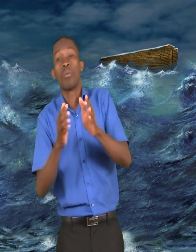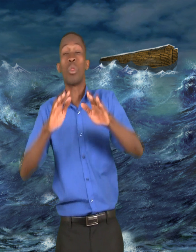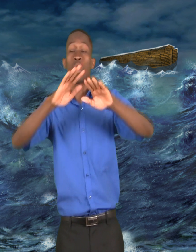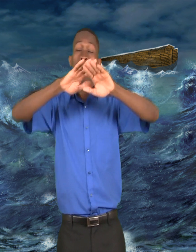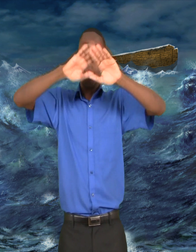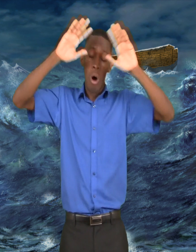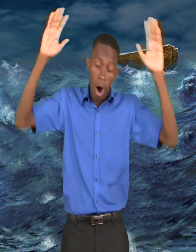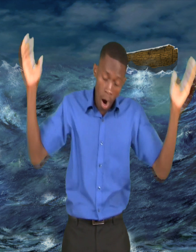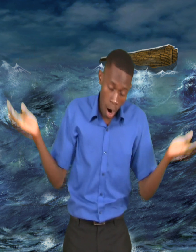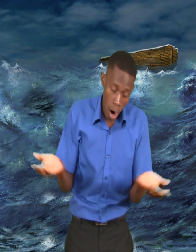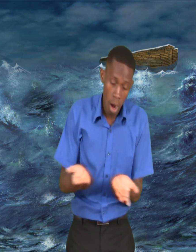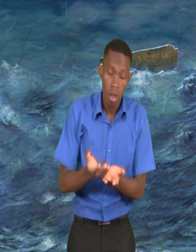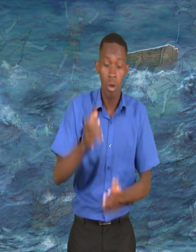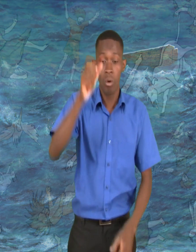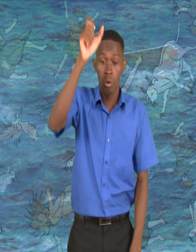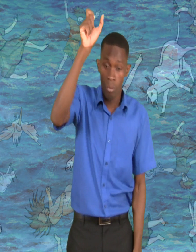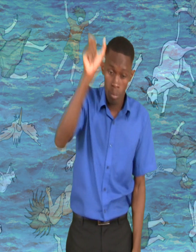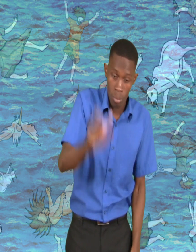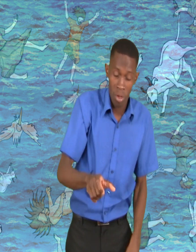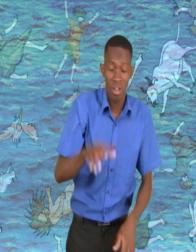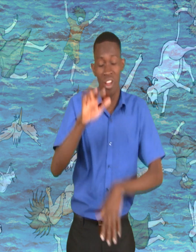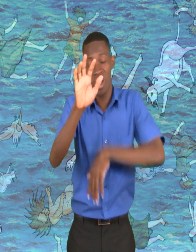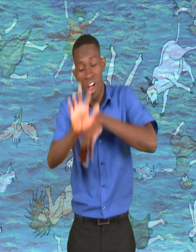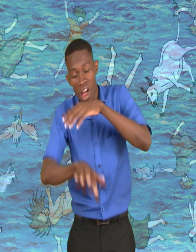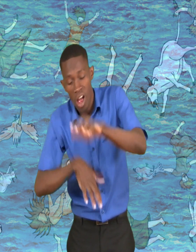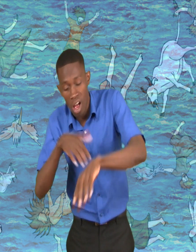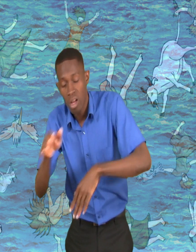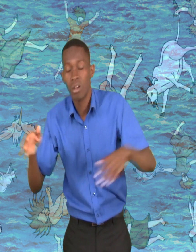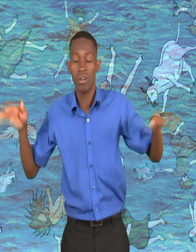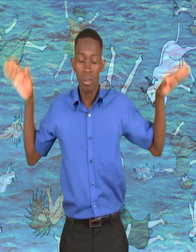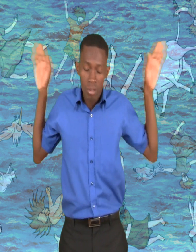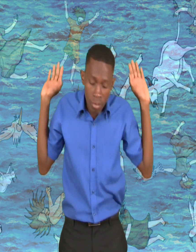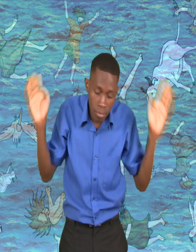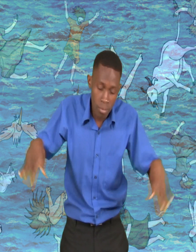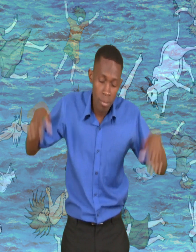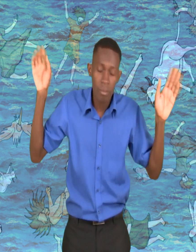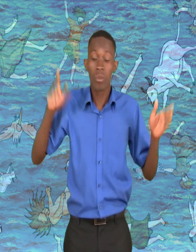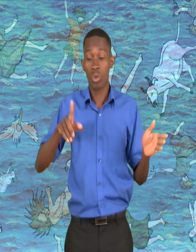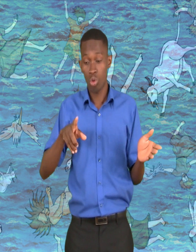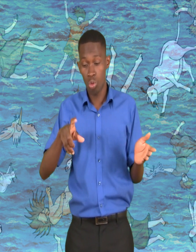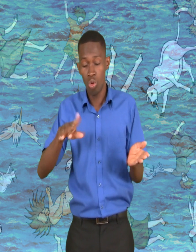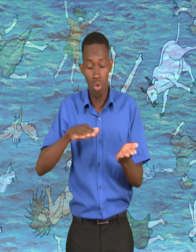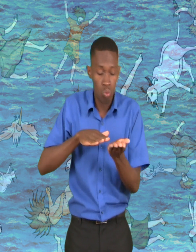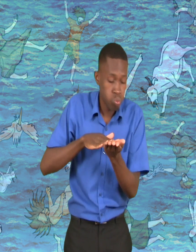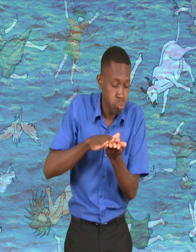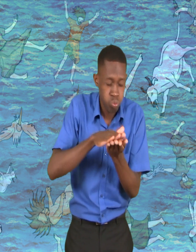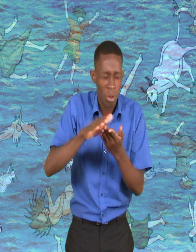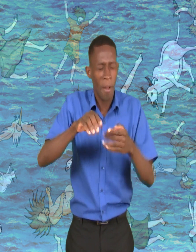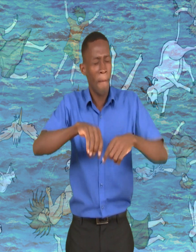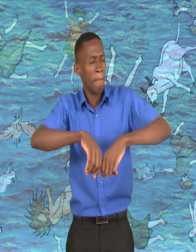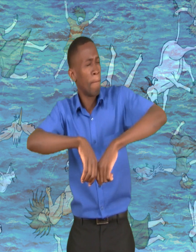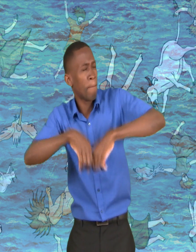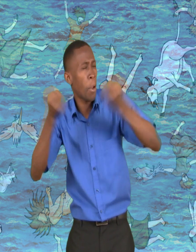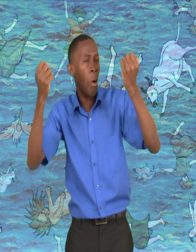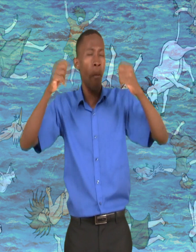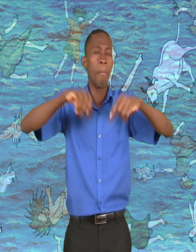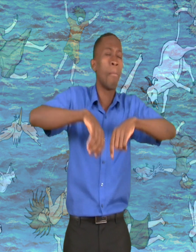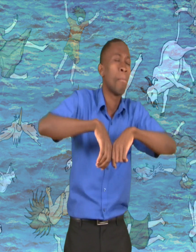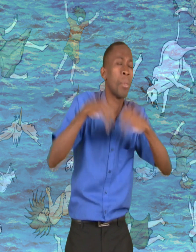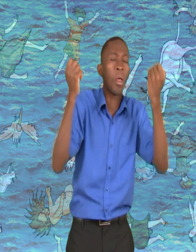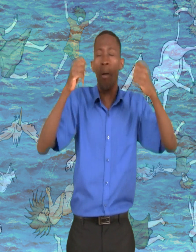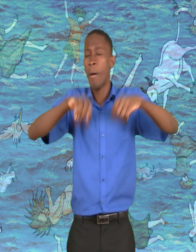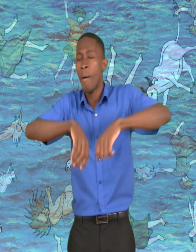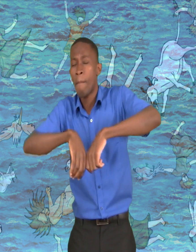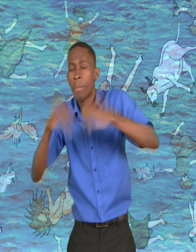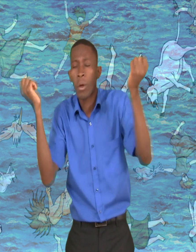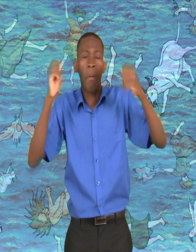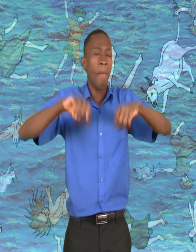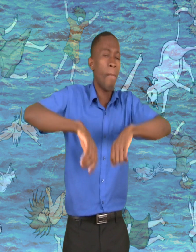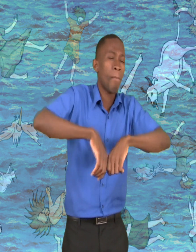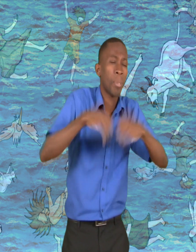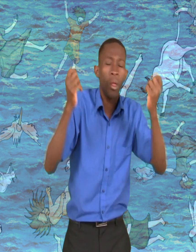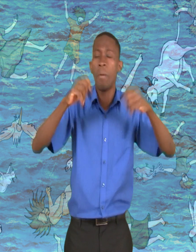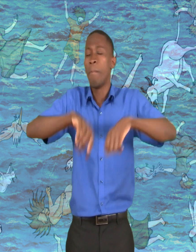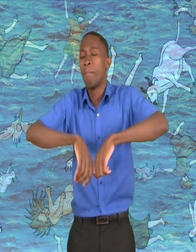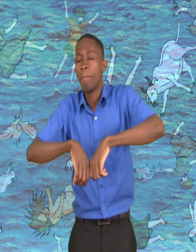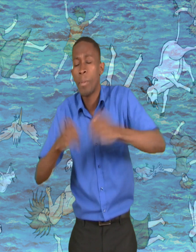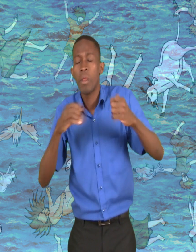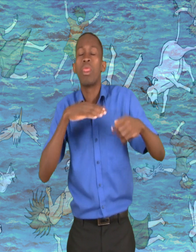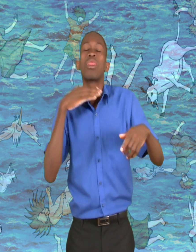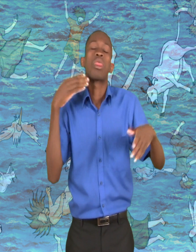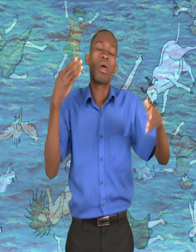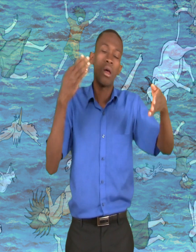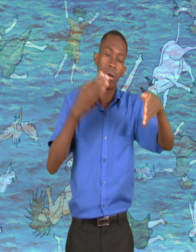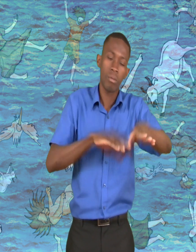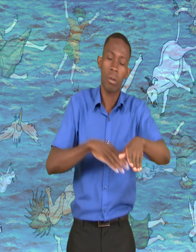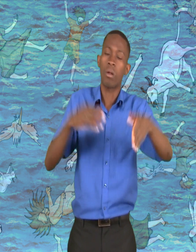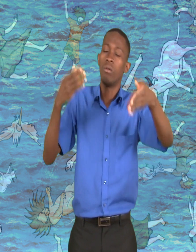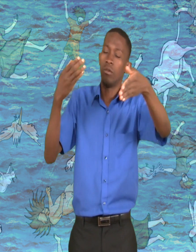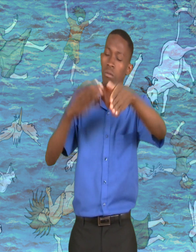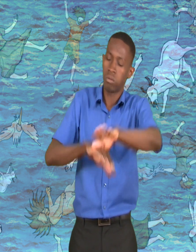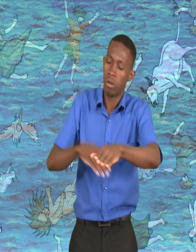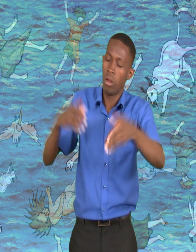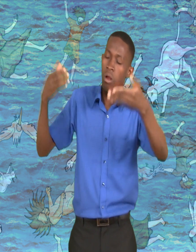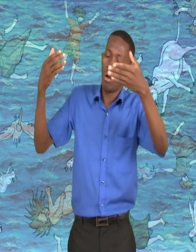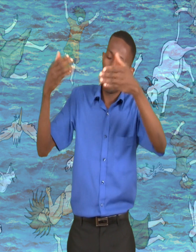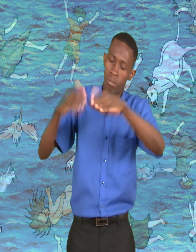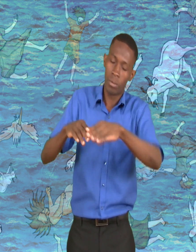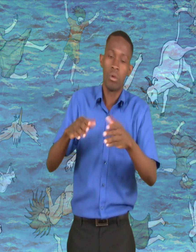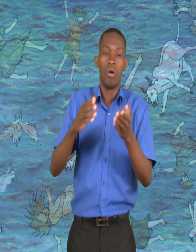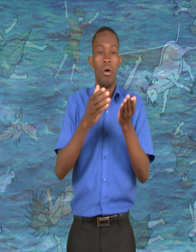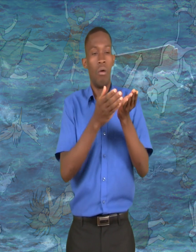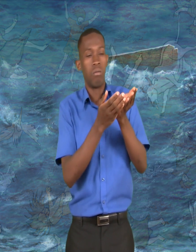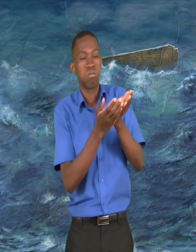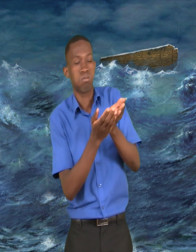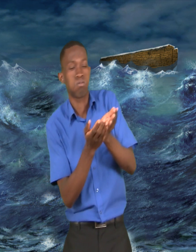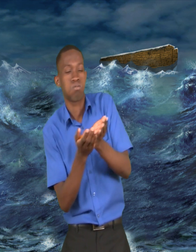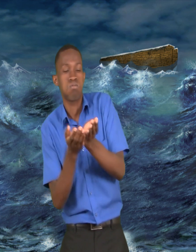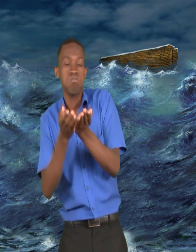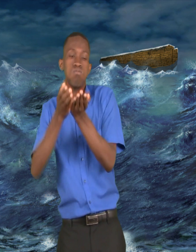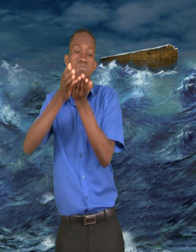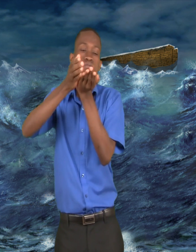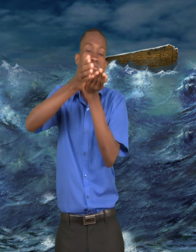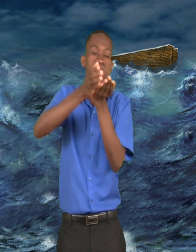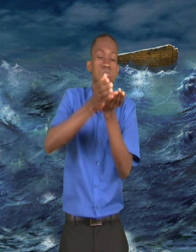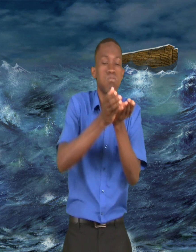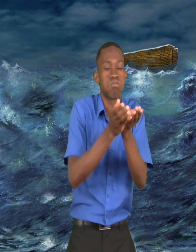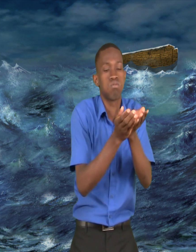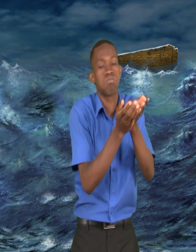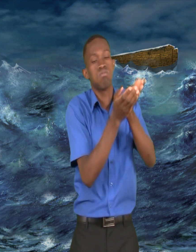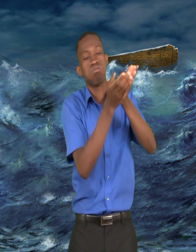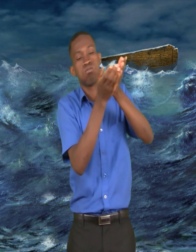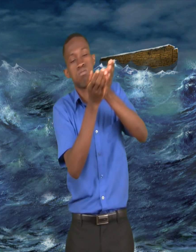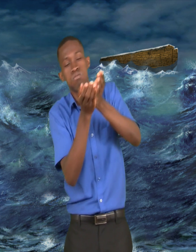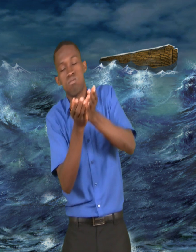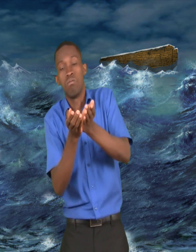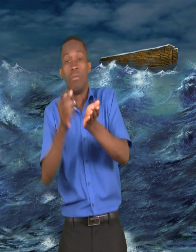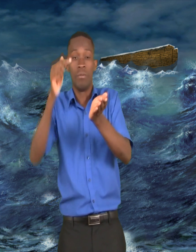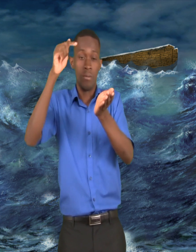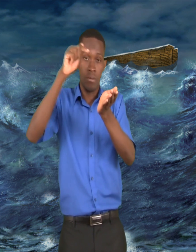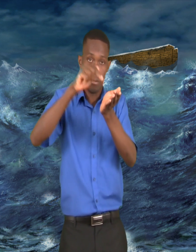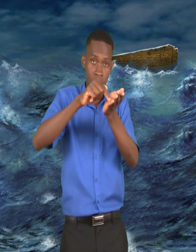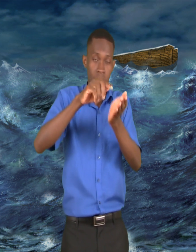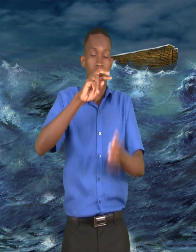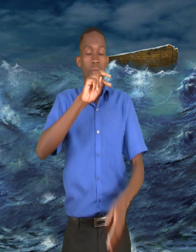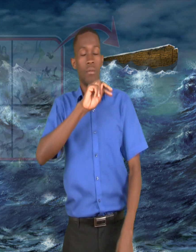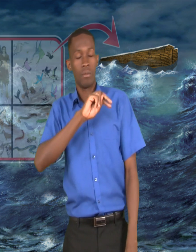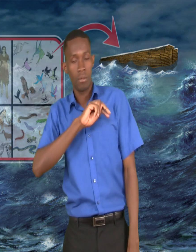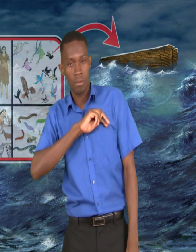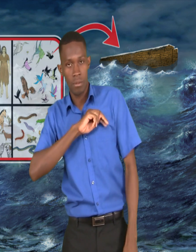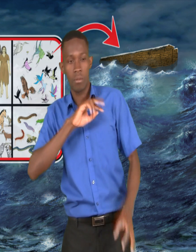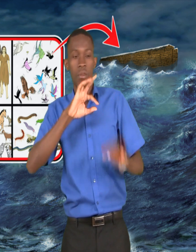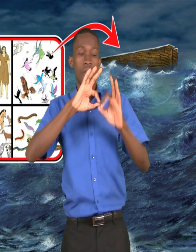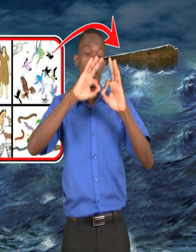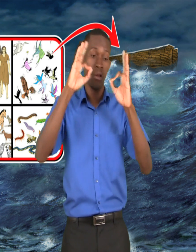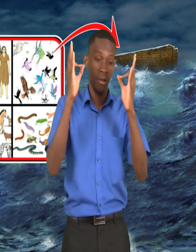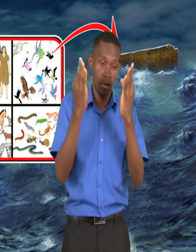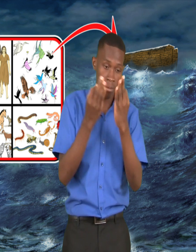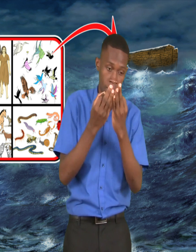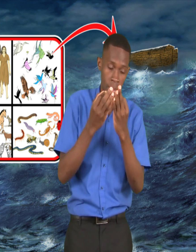And every living thing that moved upon the earth perished—birds, livestock, animals, every creature that swarms upon the earth, and all mankind. Of all that was on dry land, everything that had the breath of life in its nostrils died. And every living thing on the face of the earth was destroyed—man and livestock, crawling creatures and birds of the air;